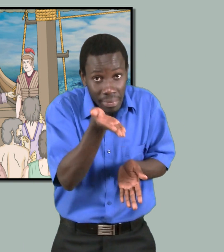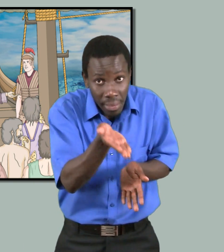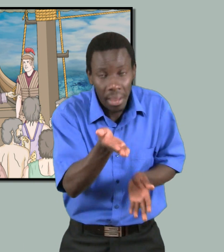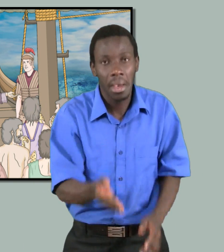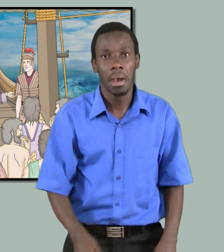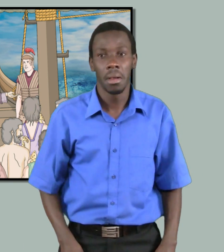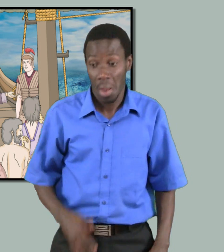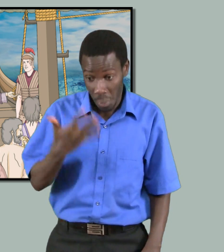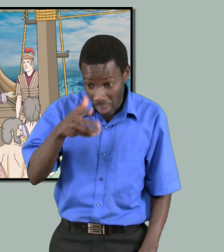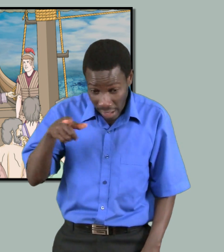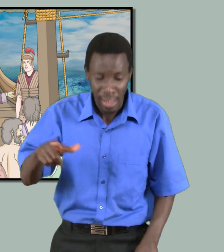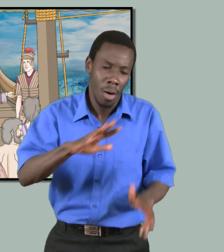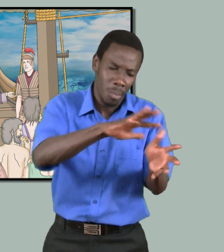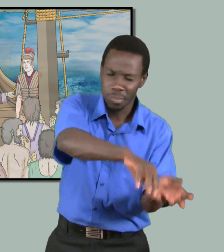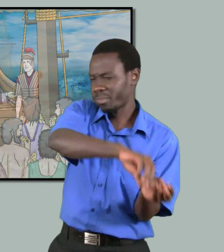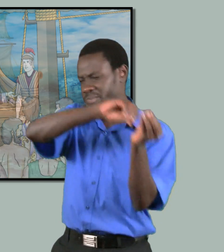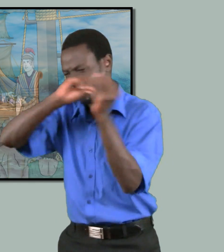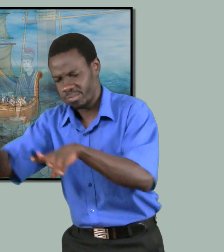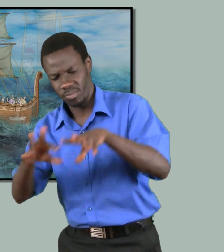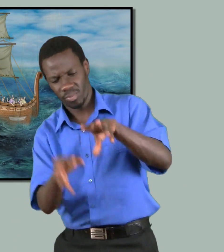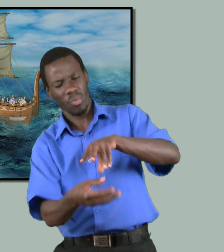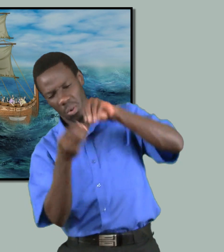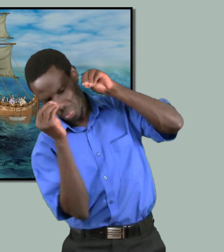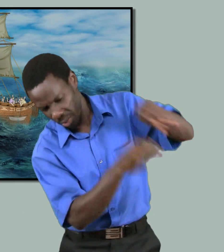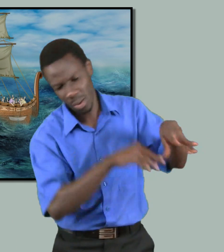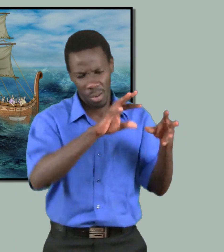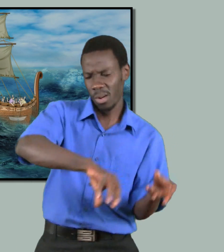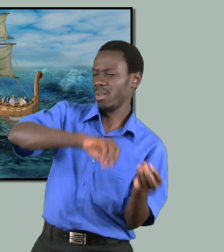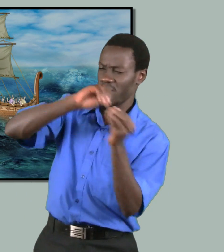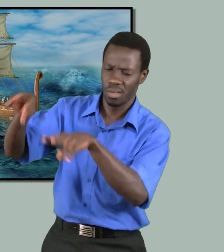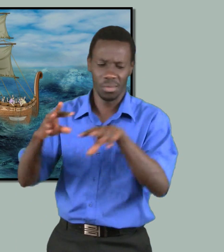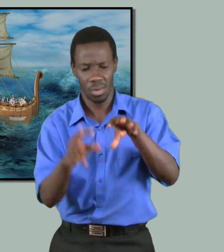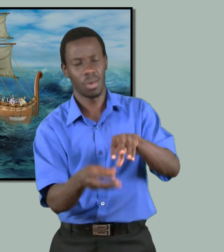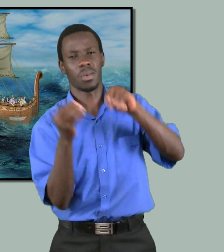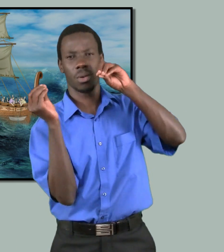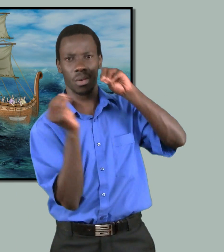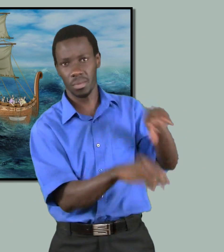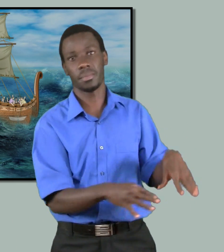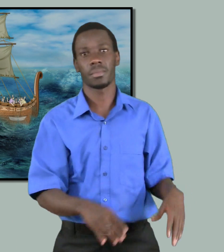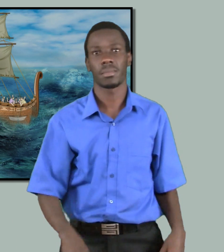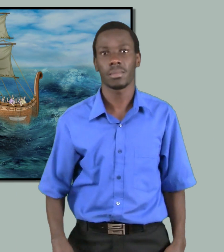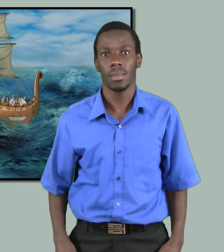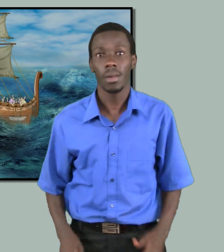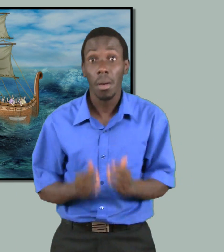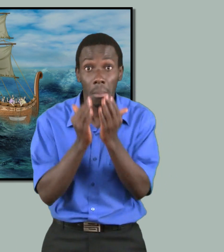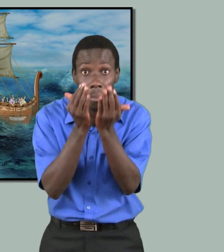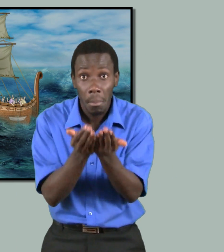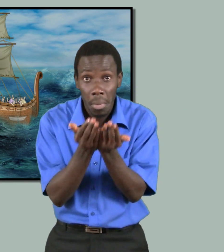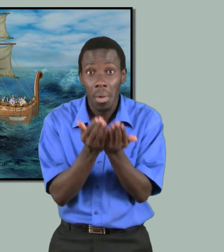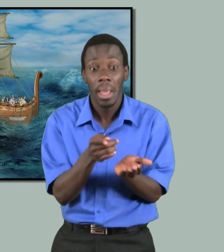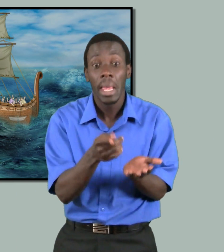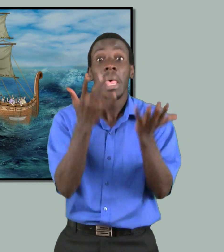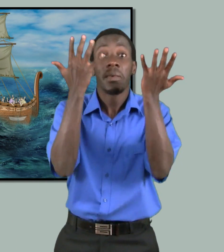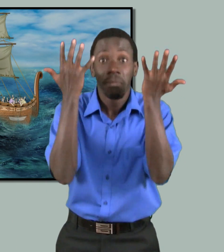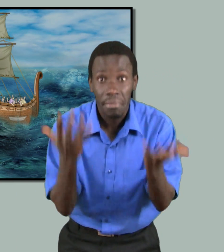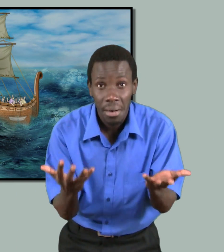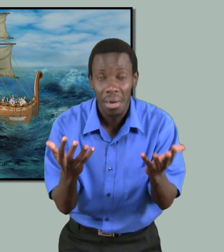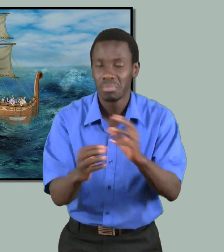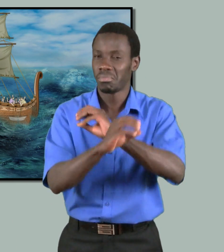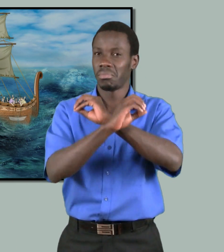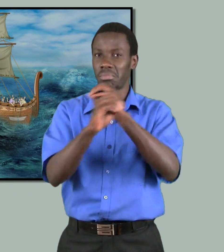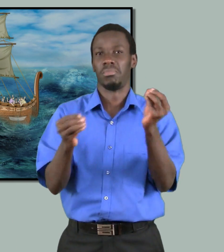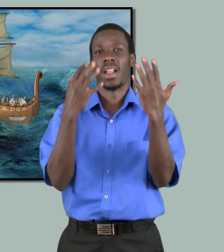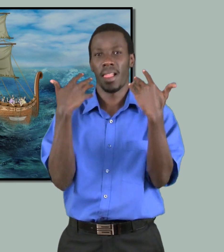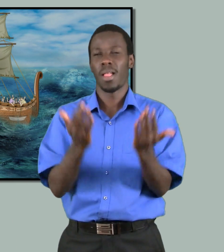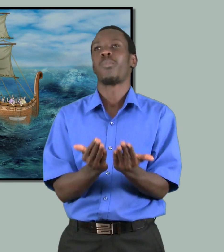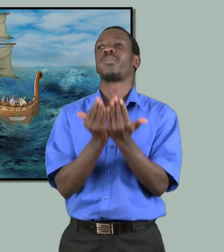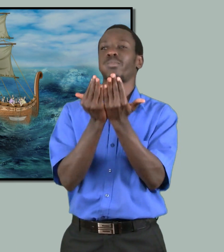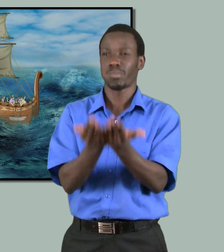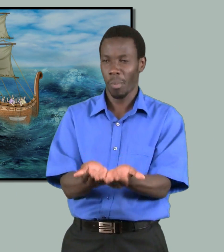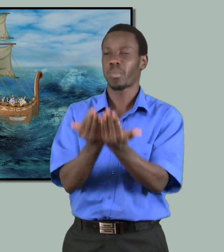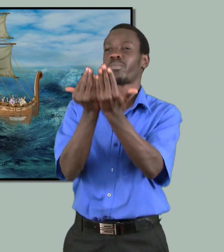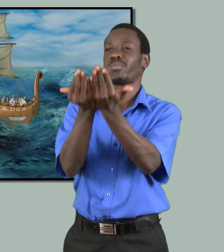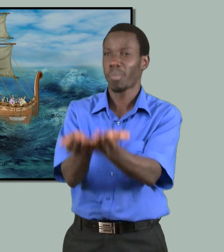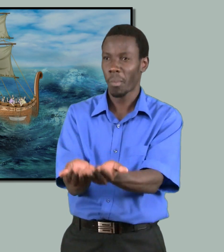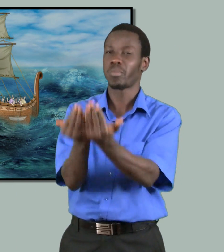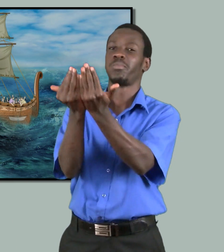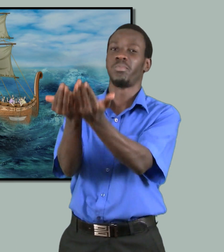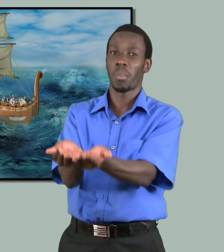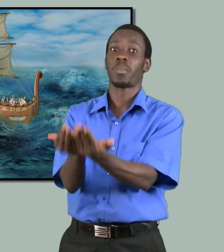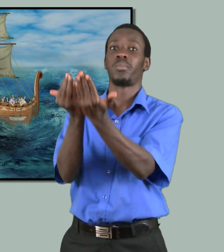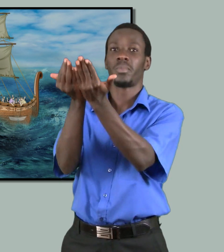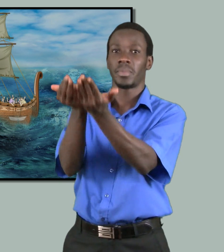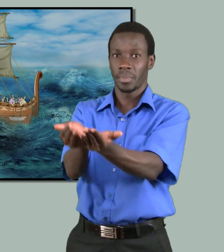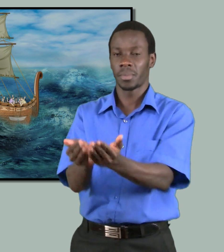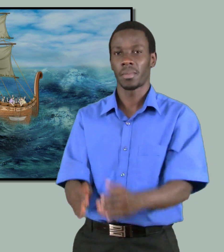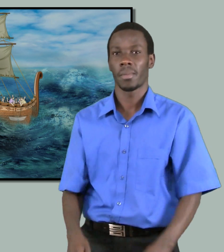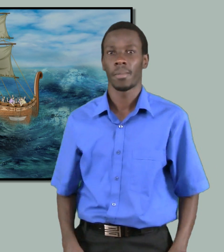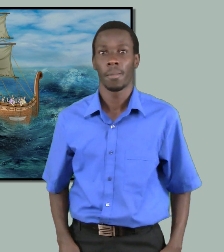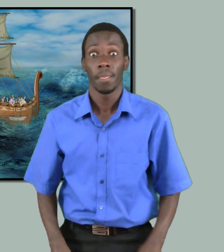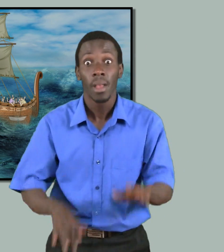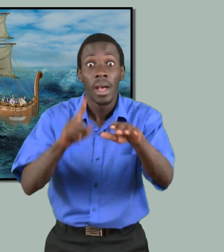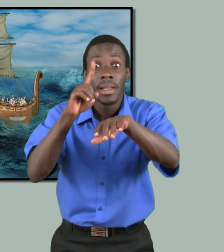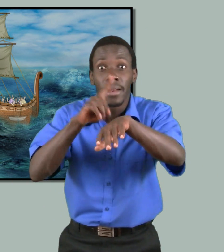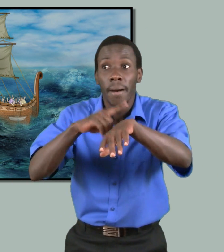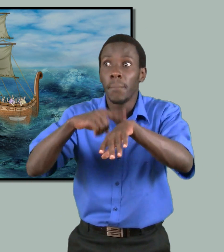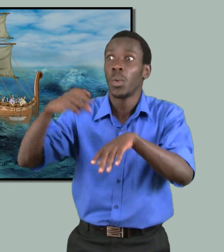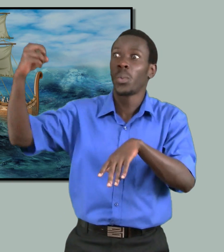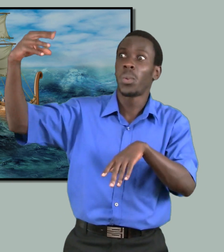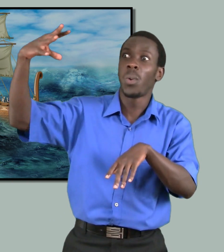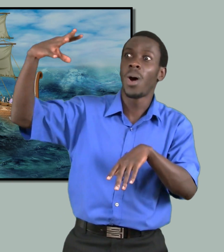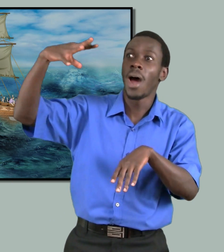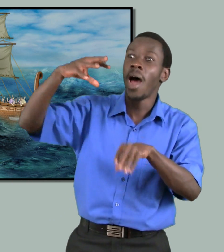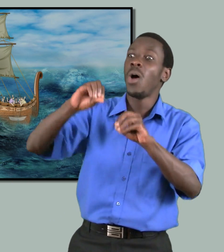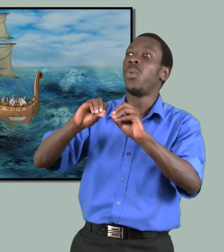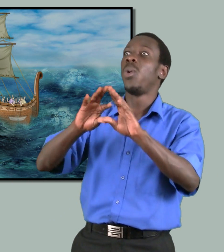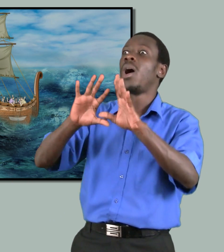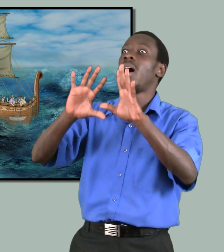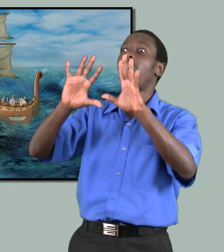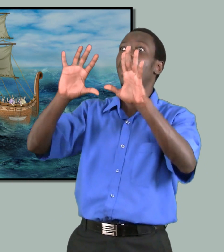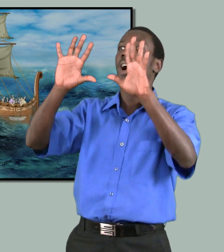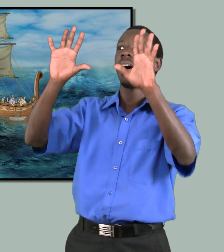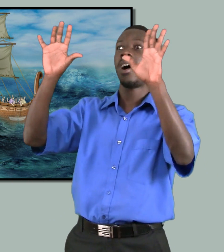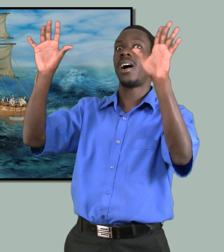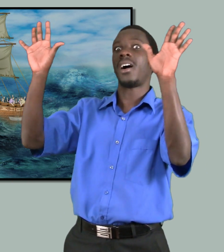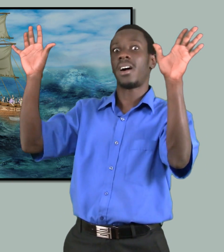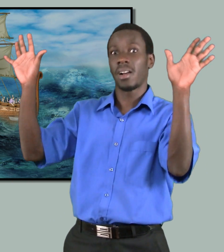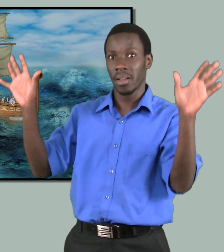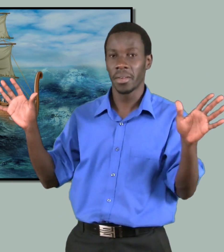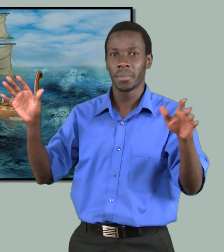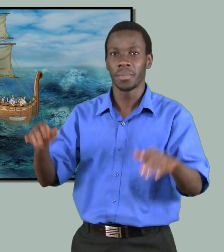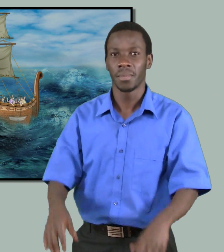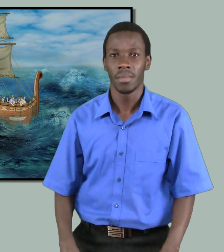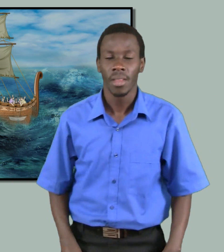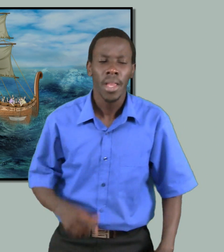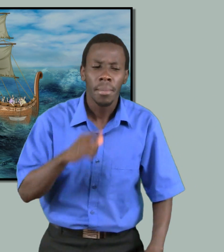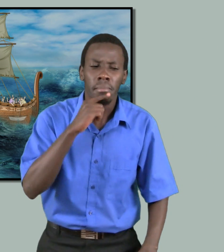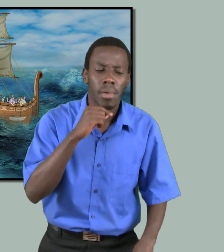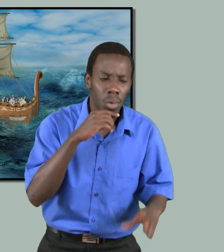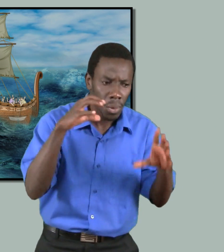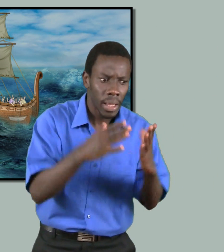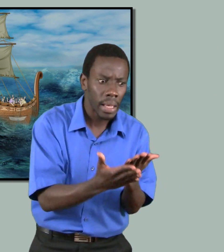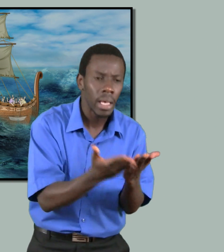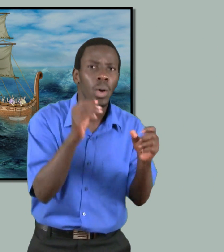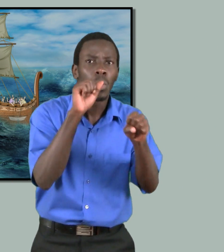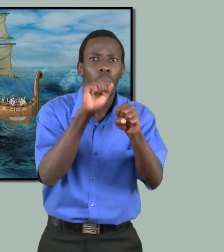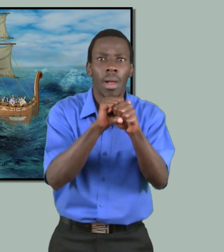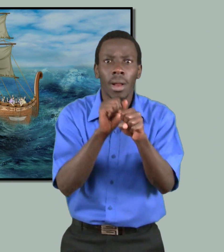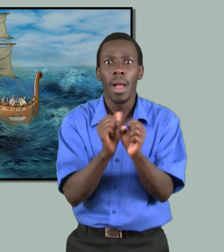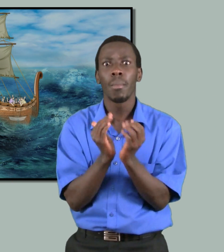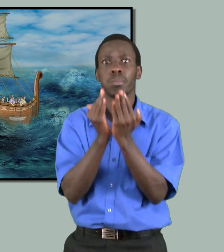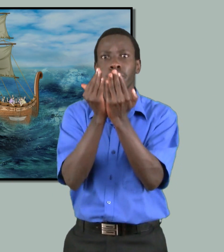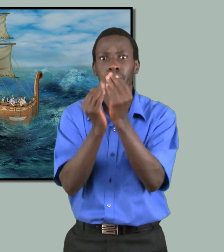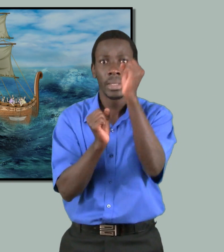After the men had eaten their fill, they lightened the ship by throwing the grain into the sea.